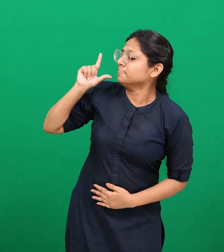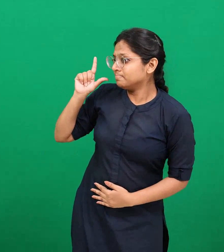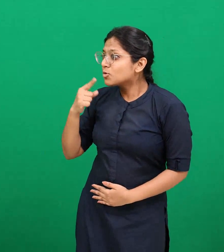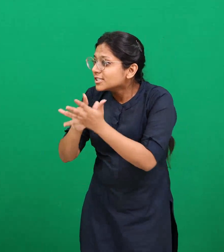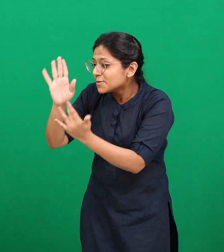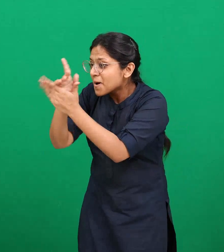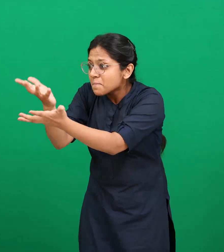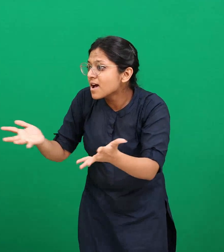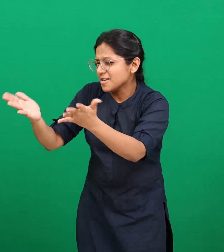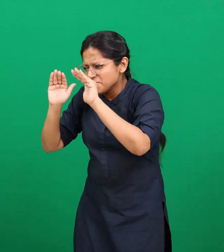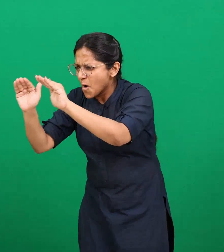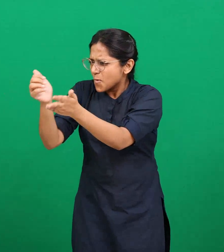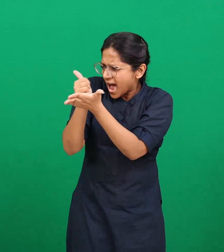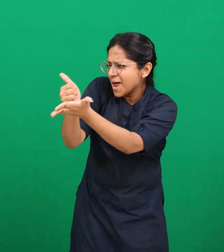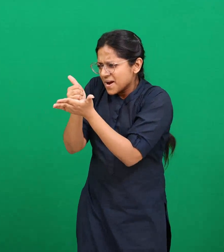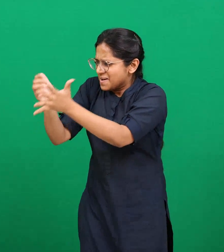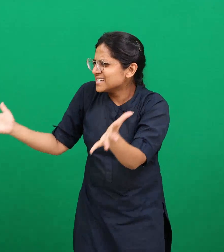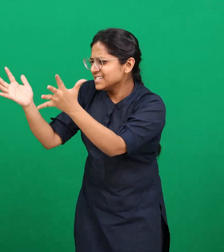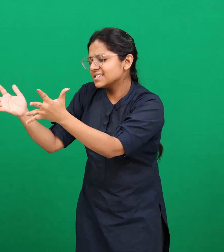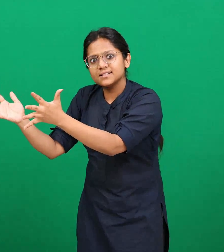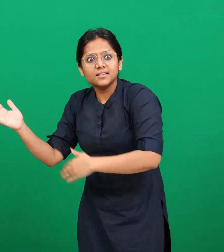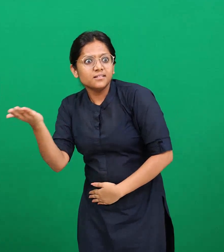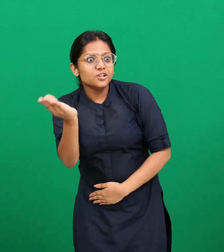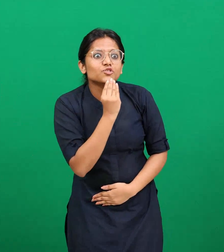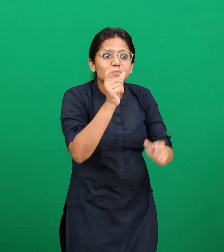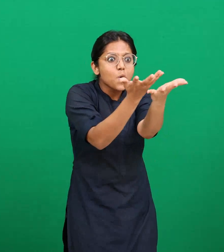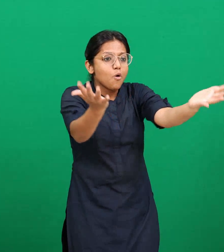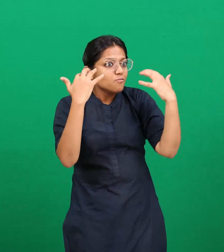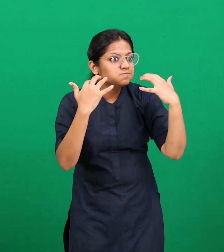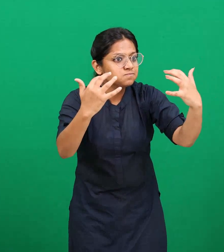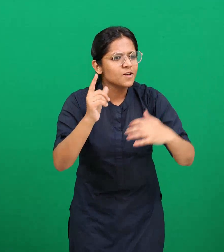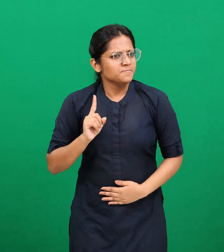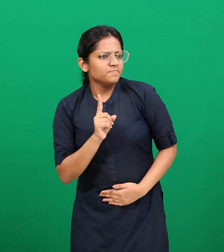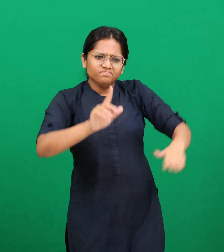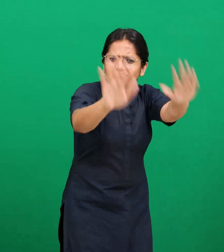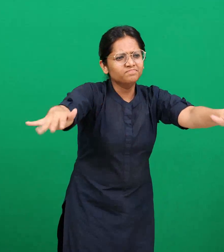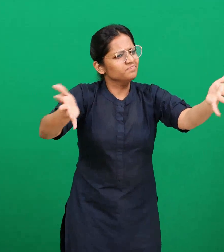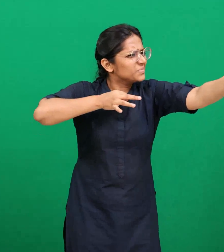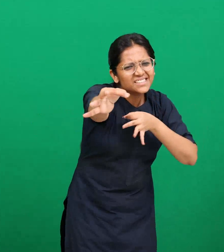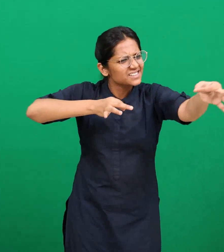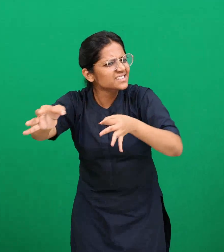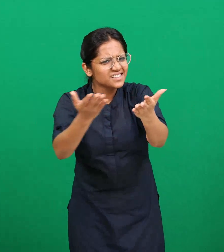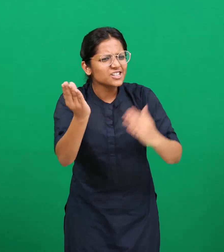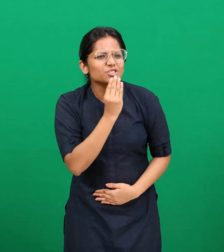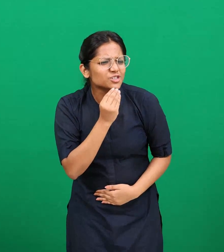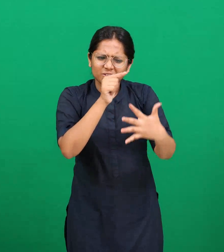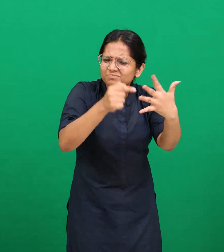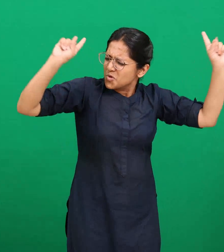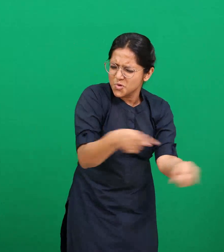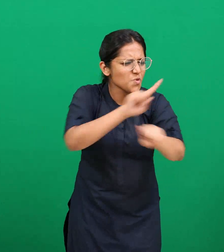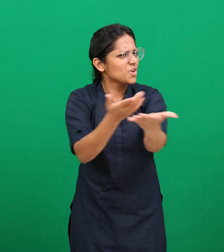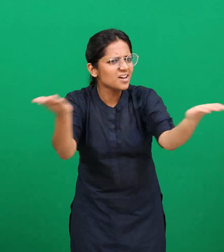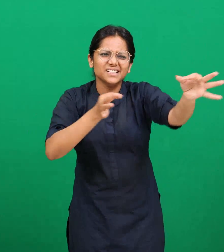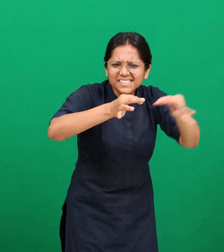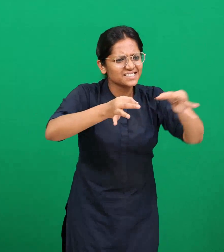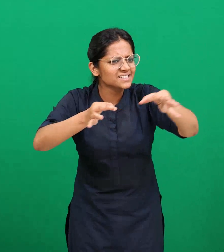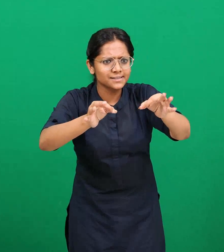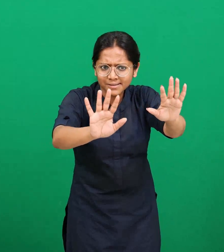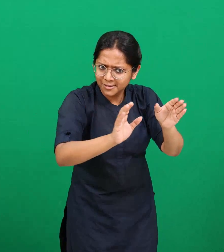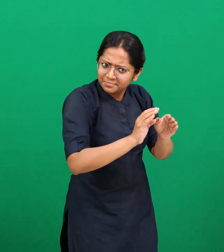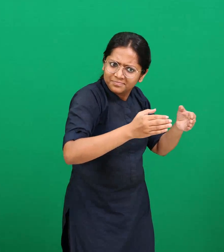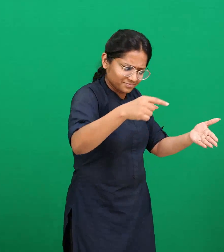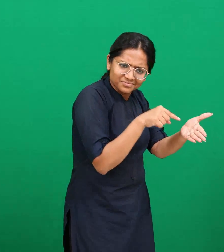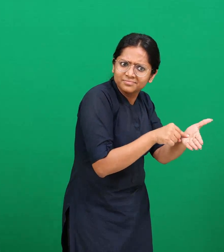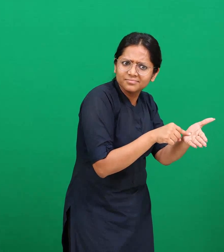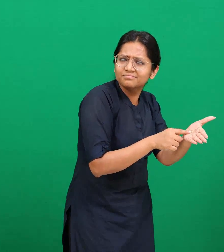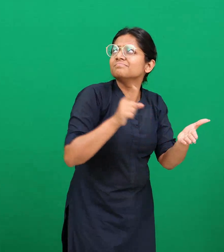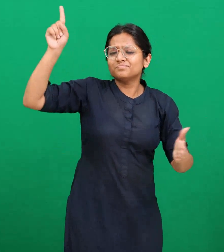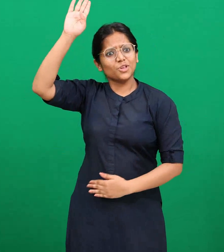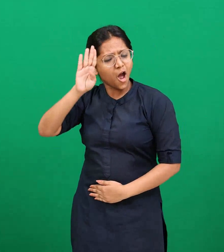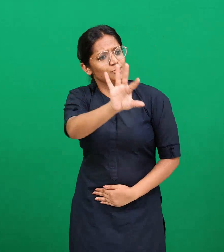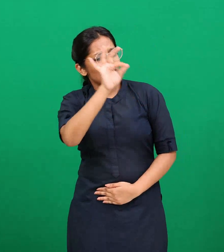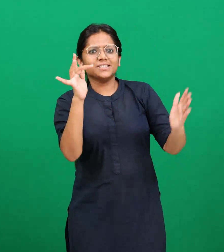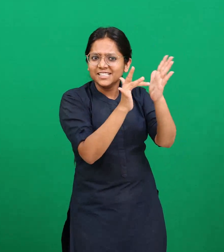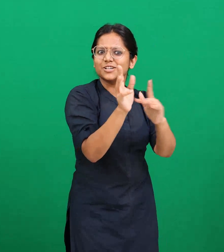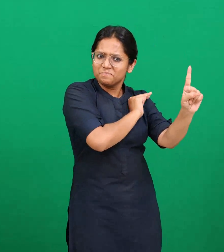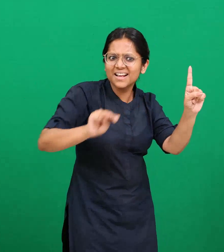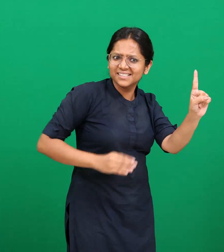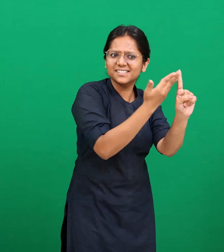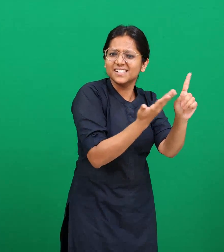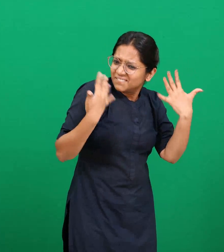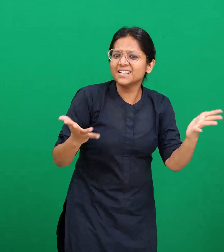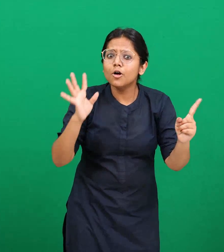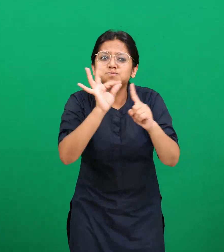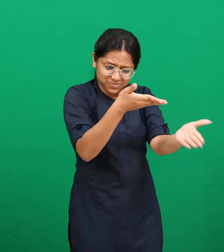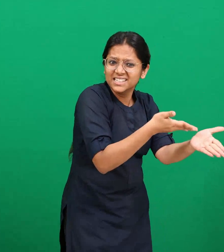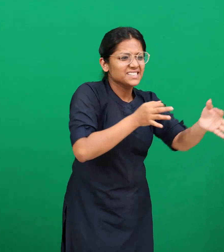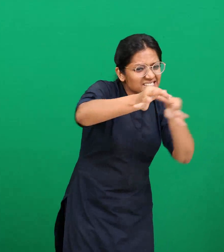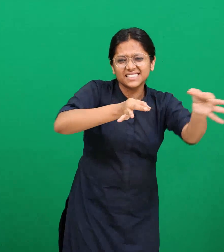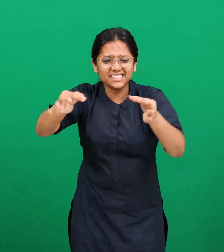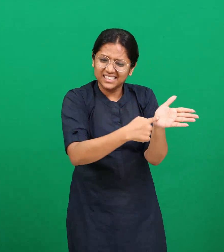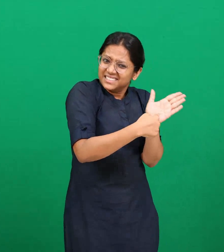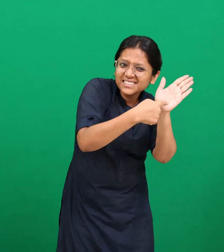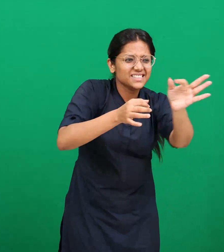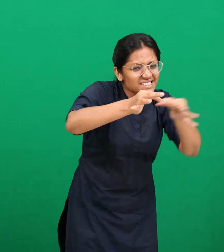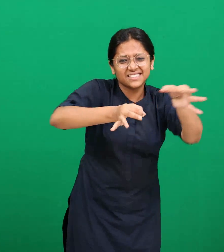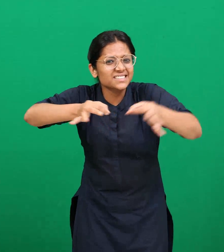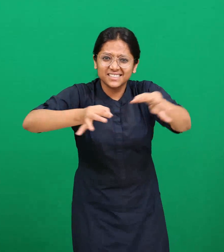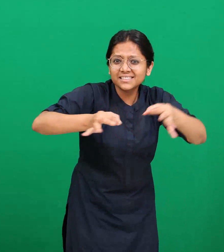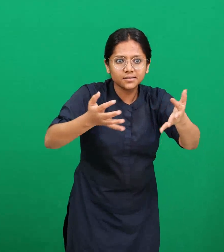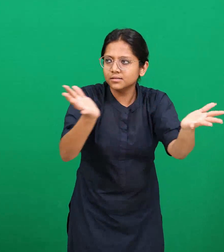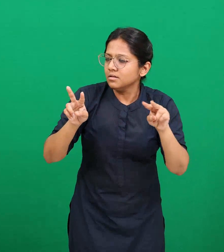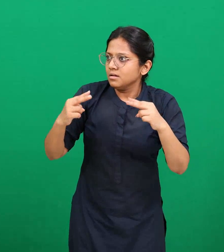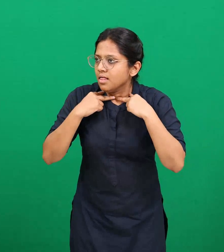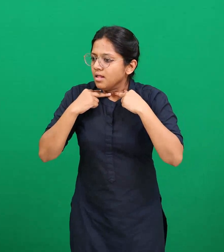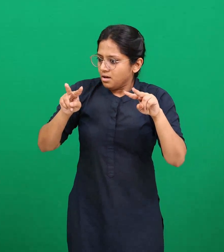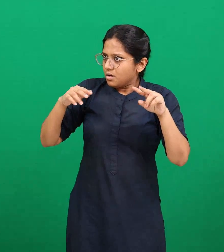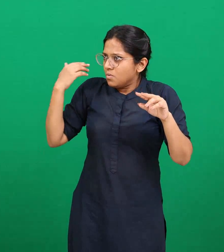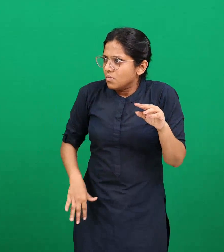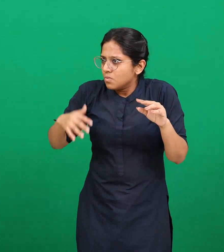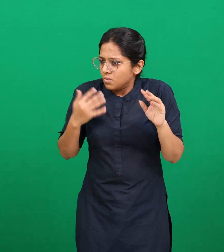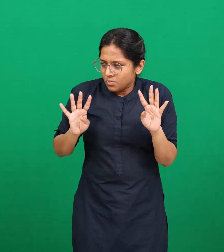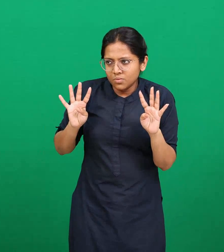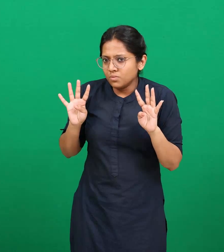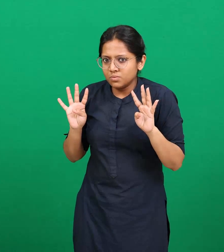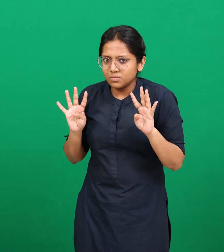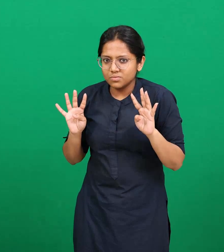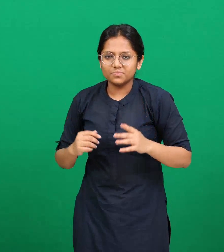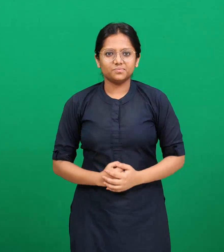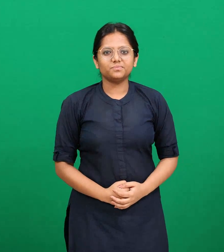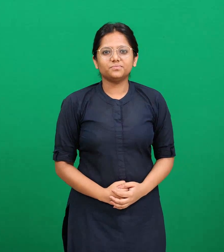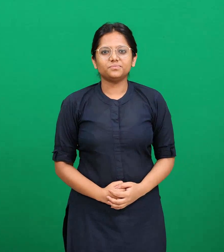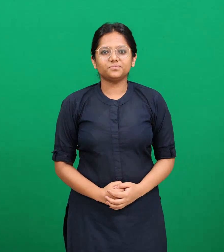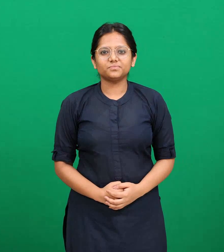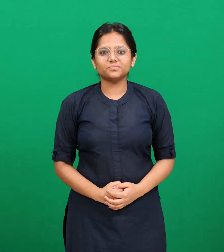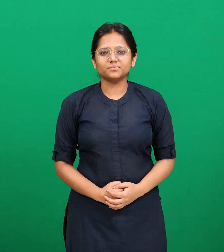For he powerfully refuted the Jews in public debate, proving from the Scriptures that Jesus is the Christ.